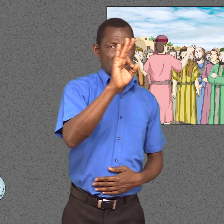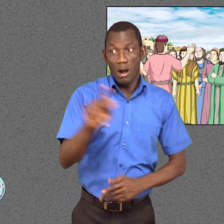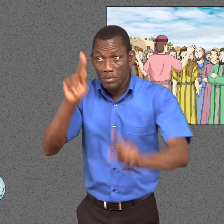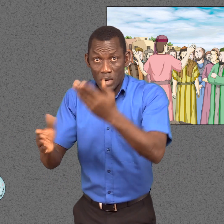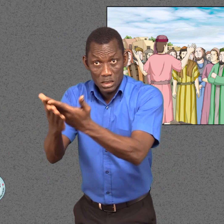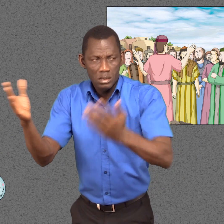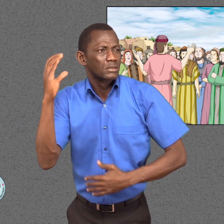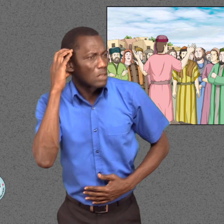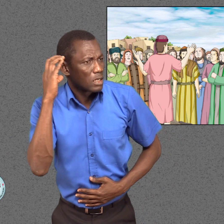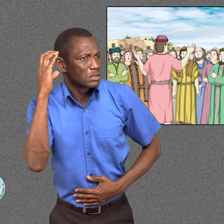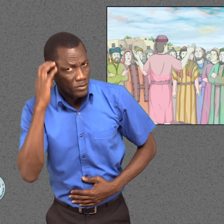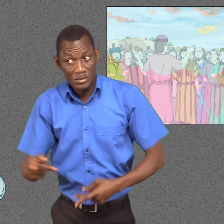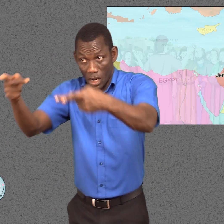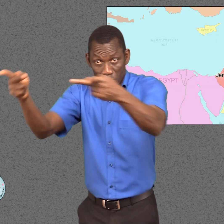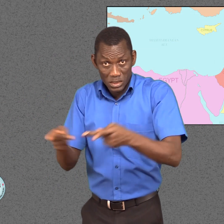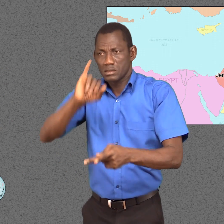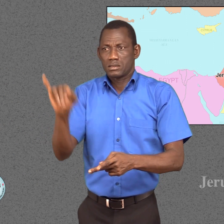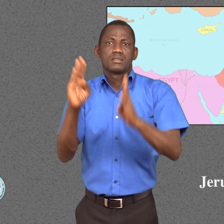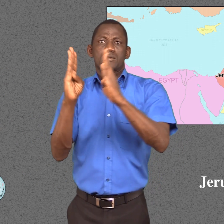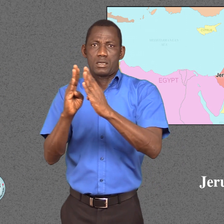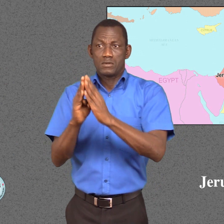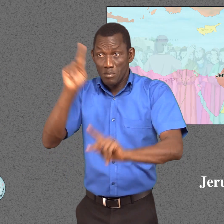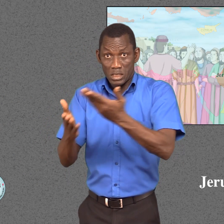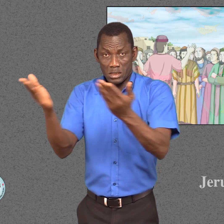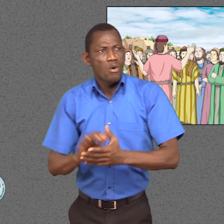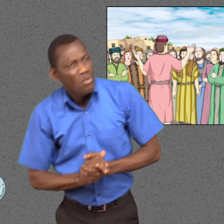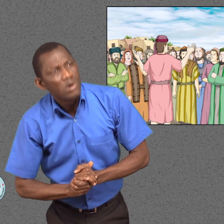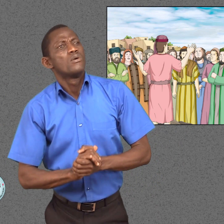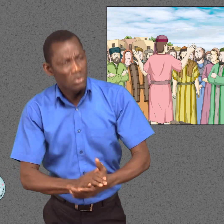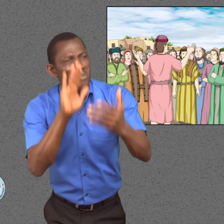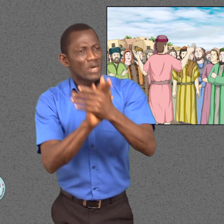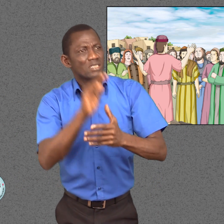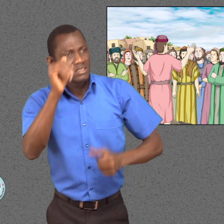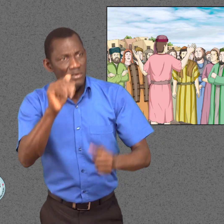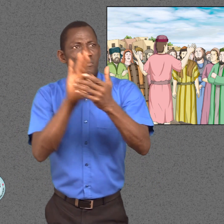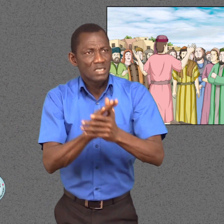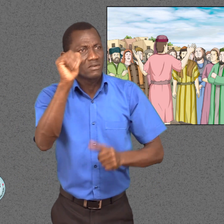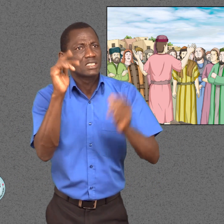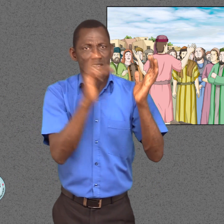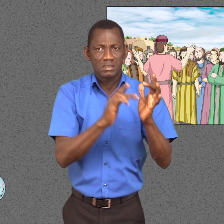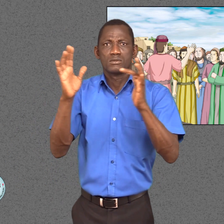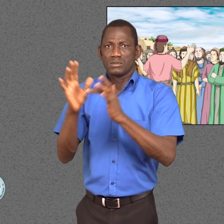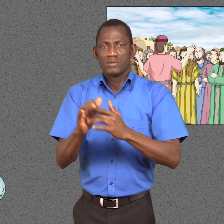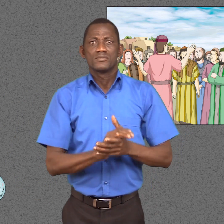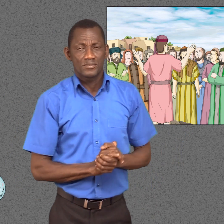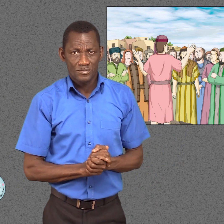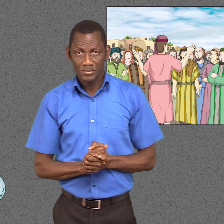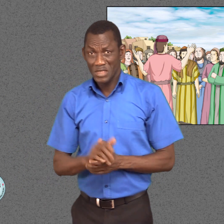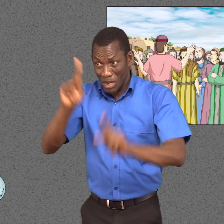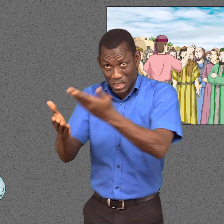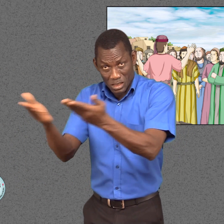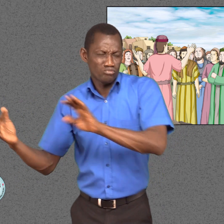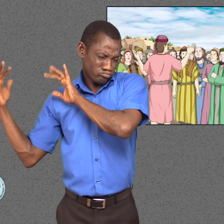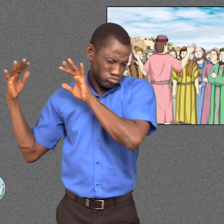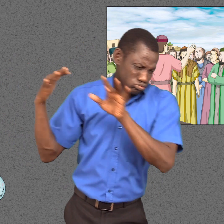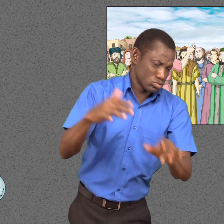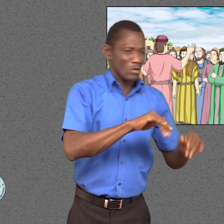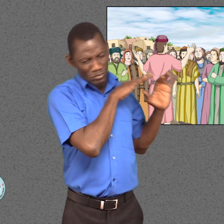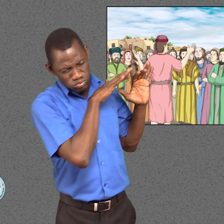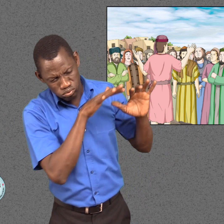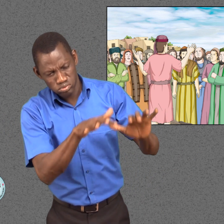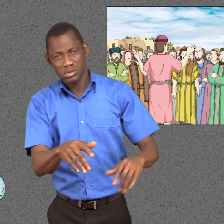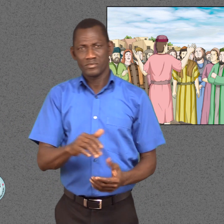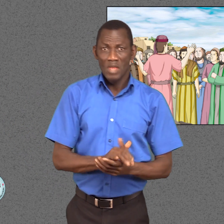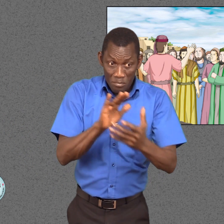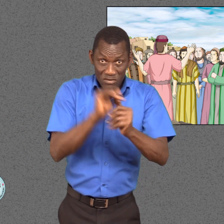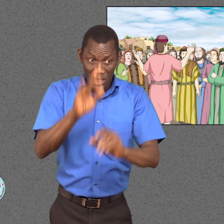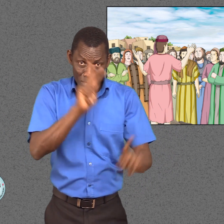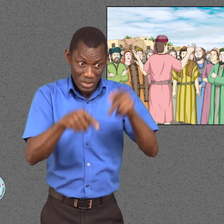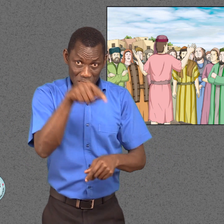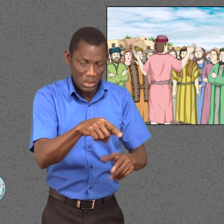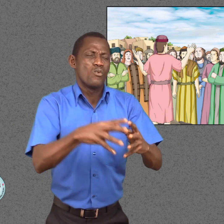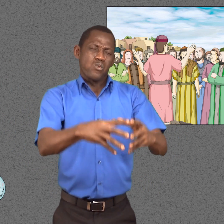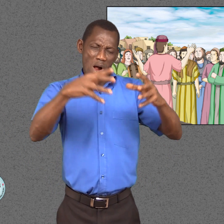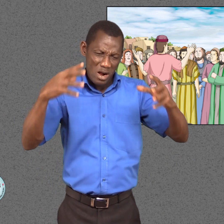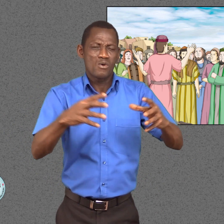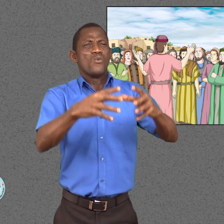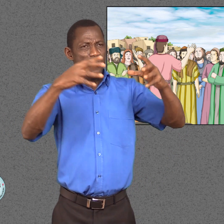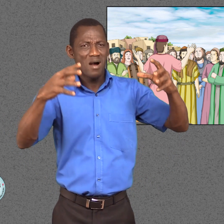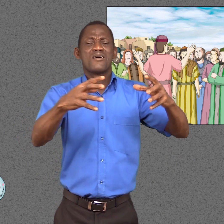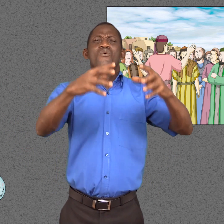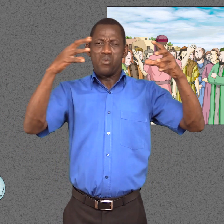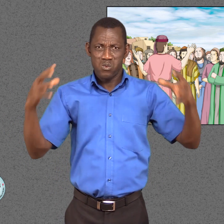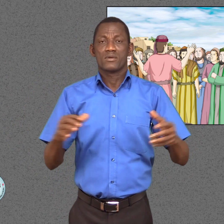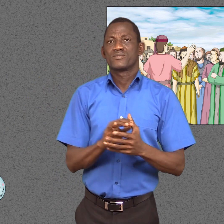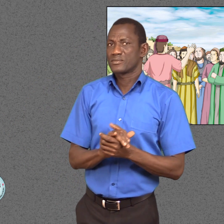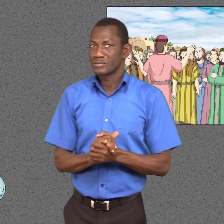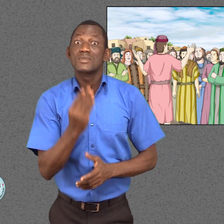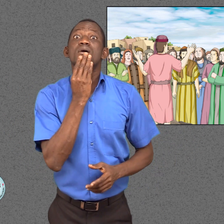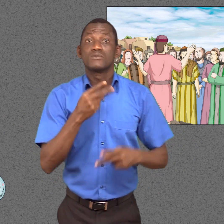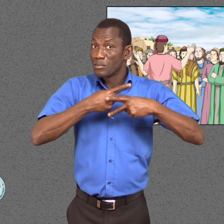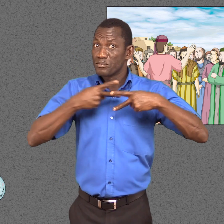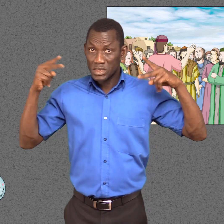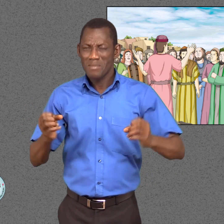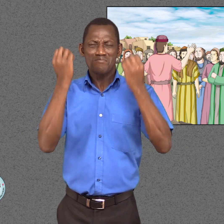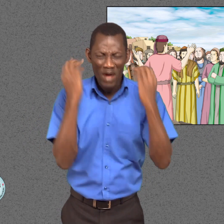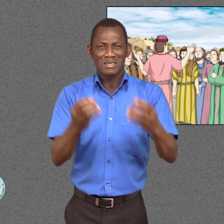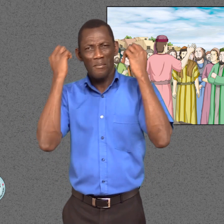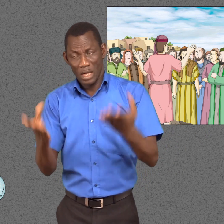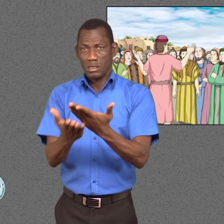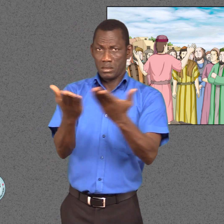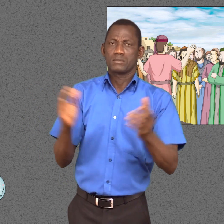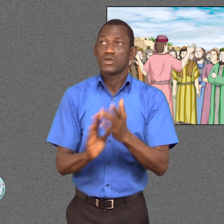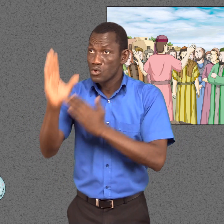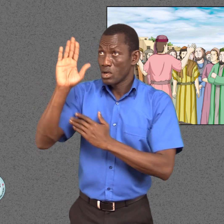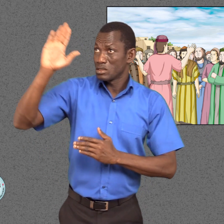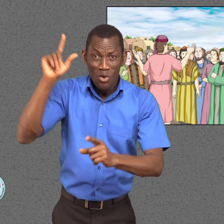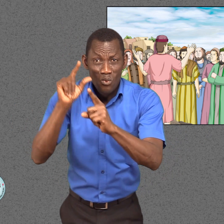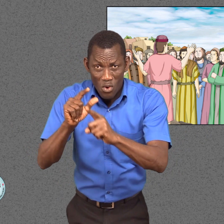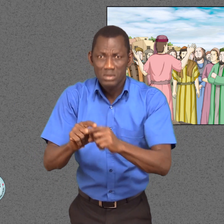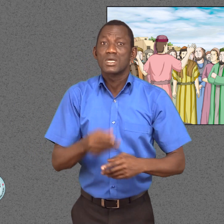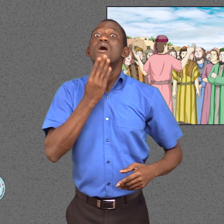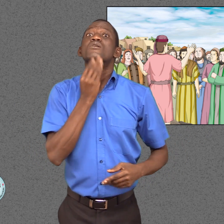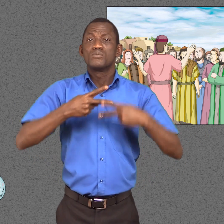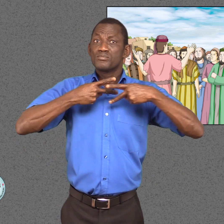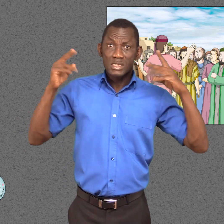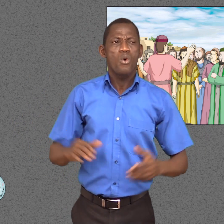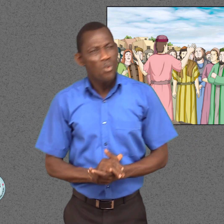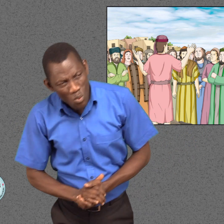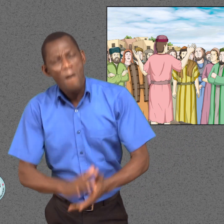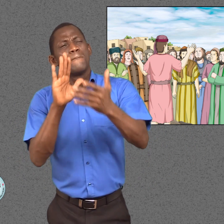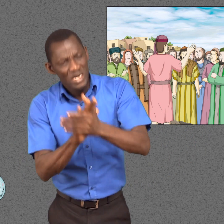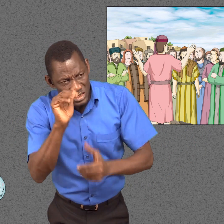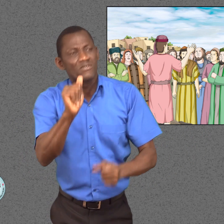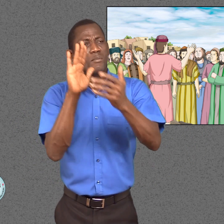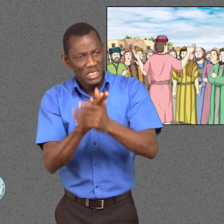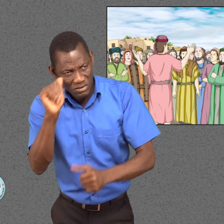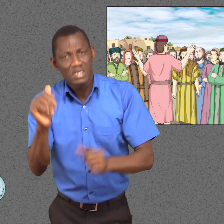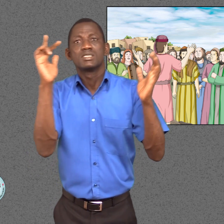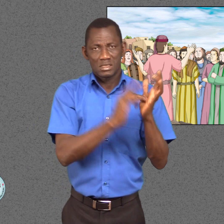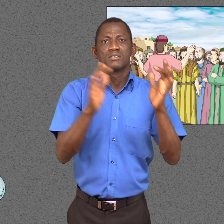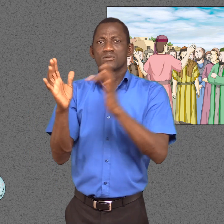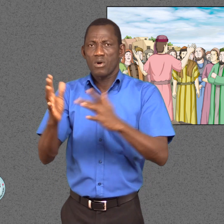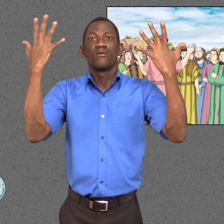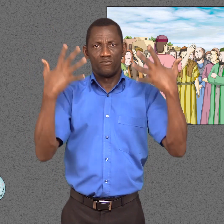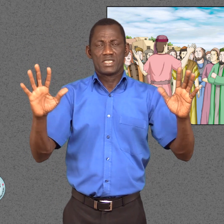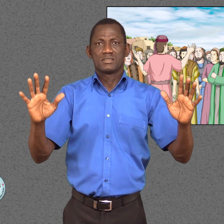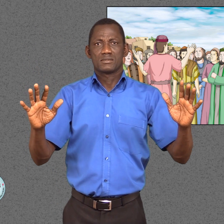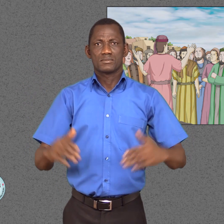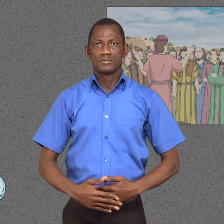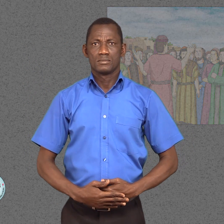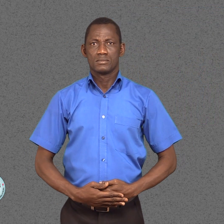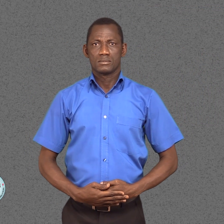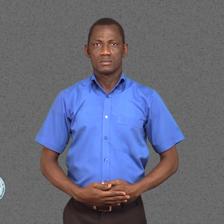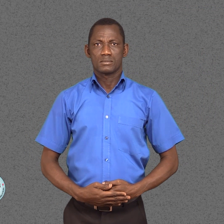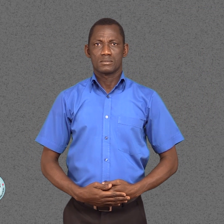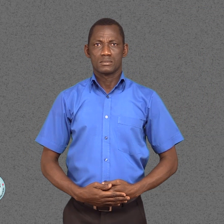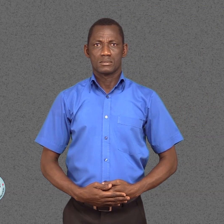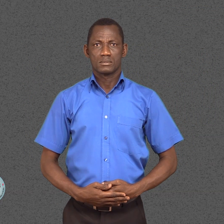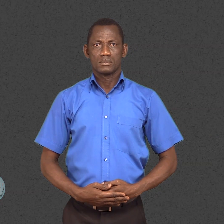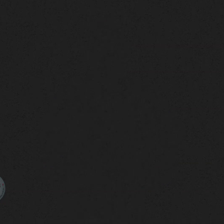The number of disciples in Jerusalem grew rapidly, and a great number of priests became obedient to the faith.